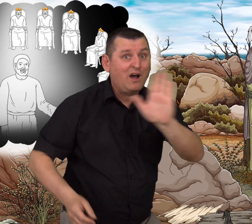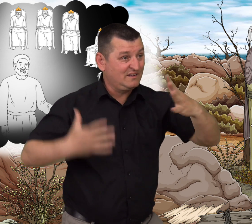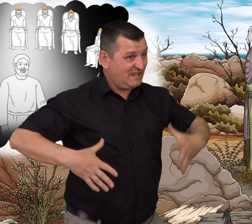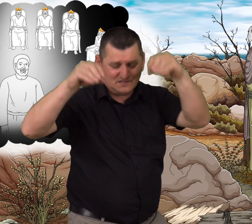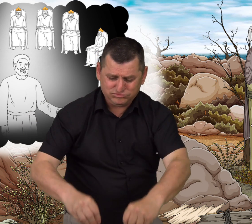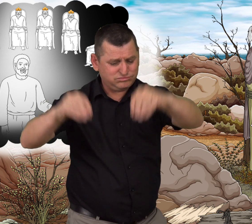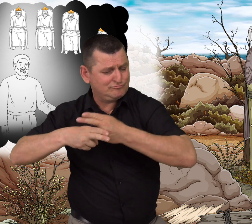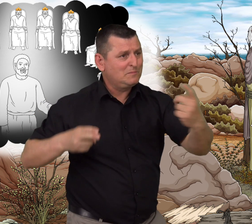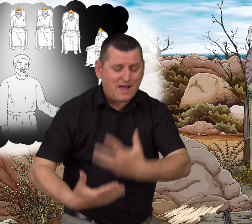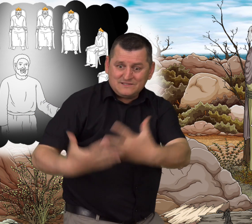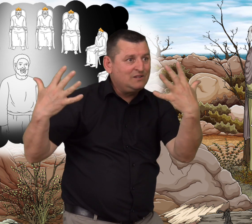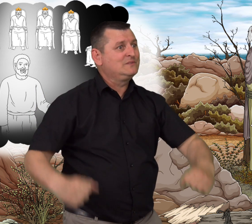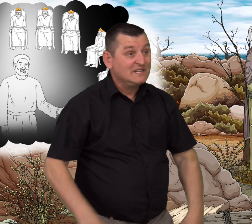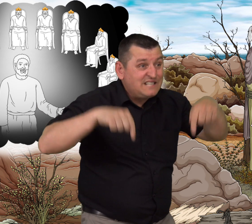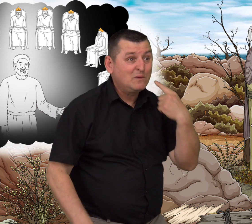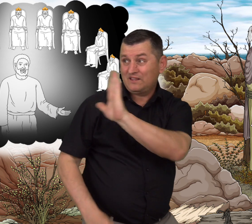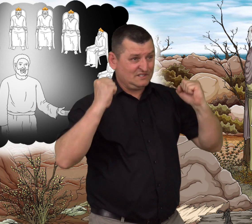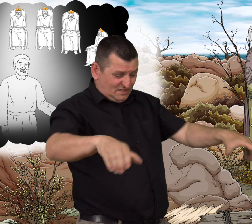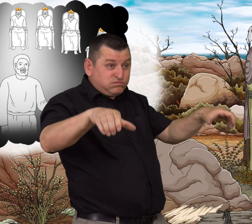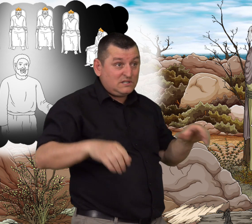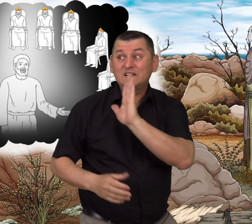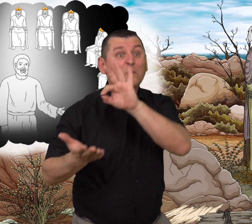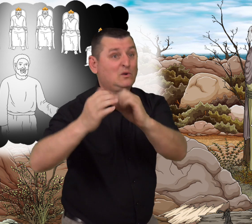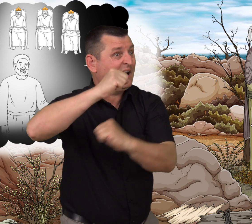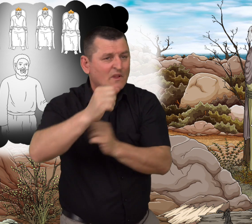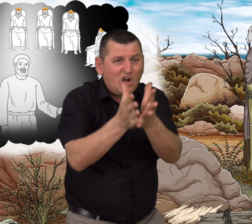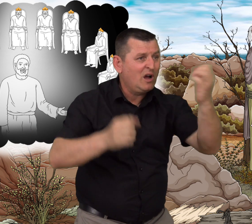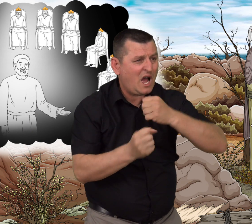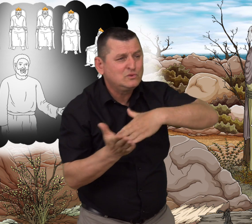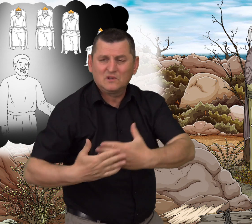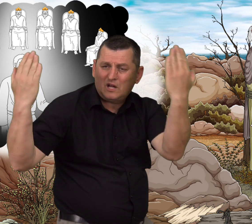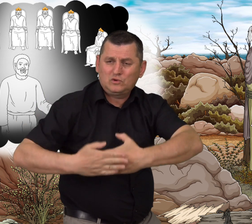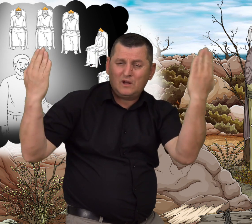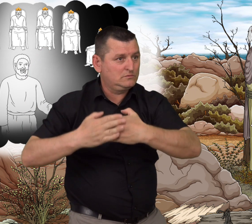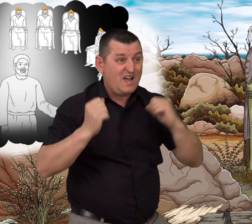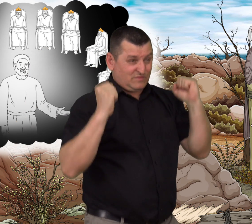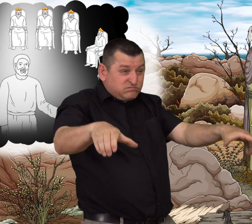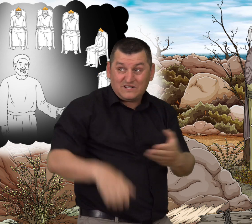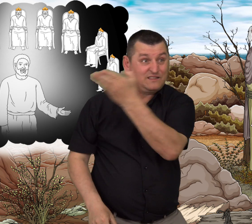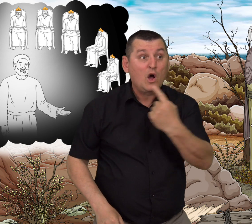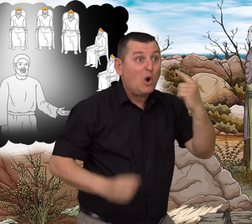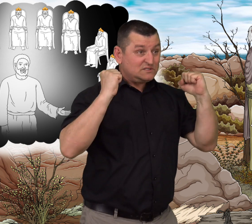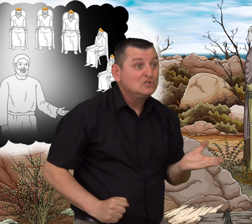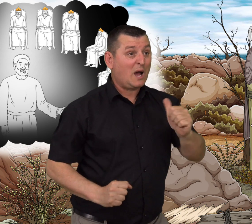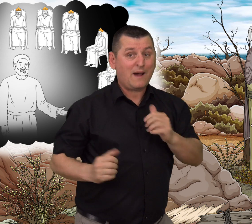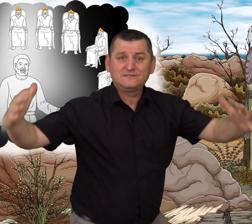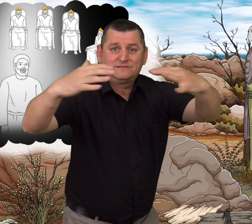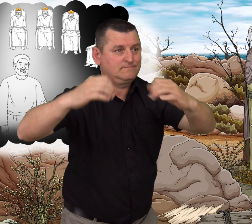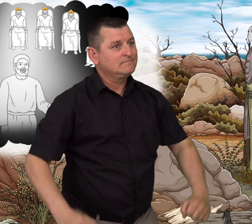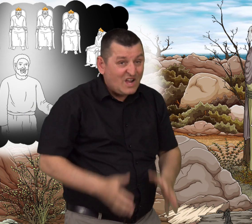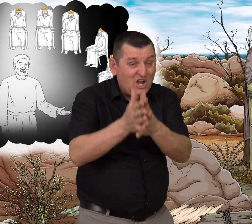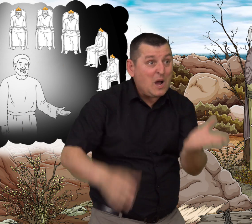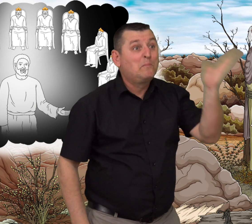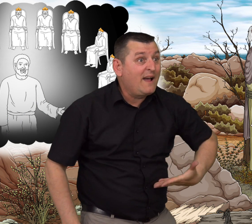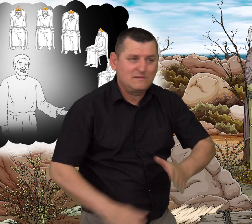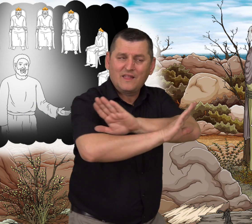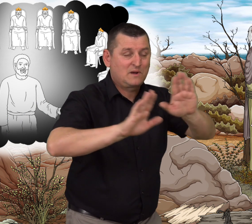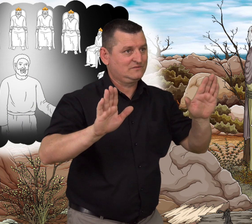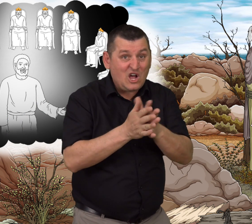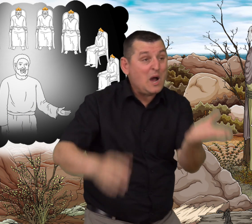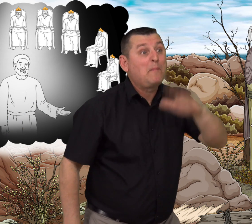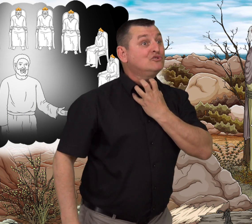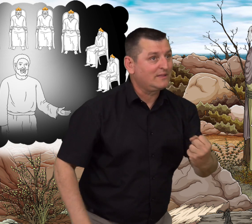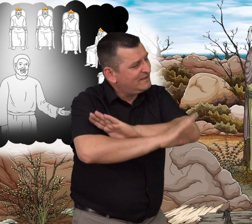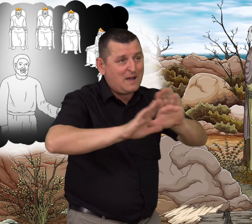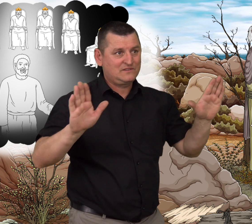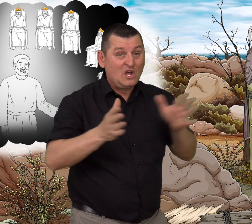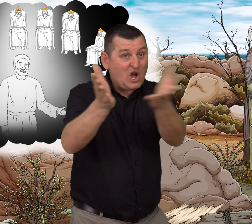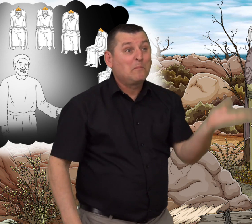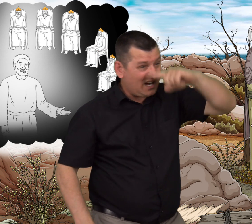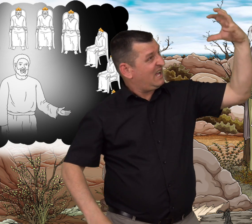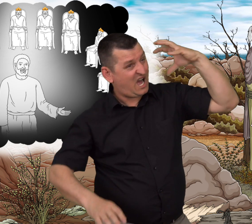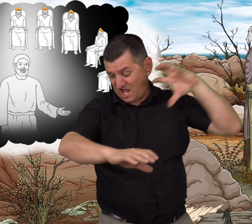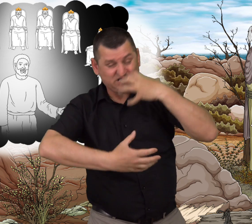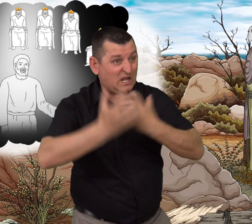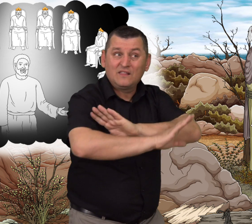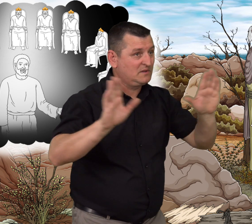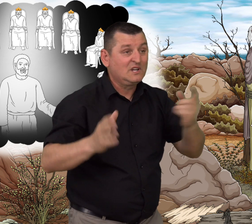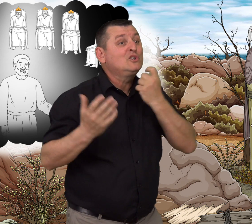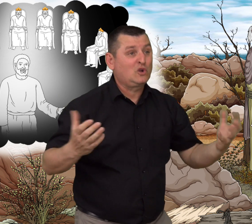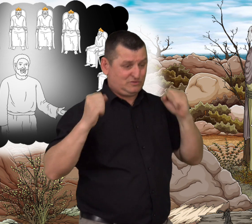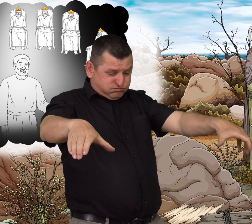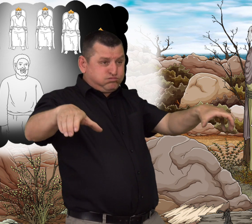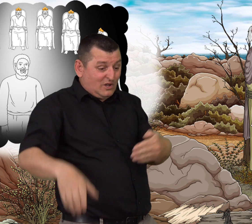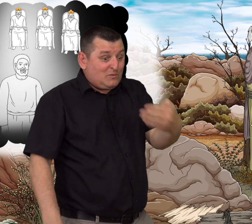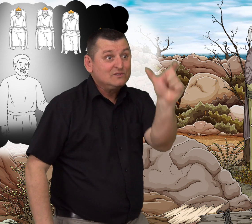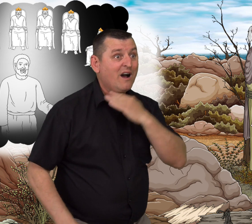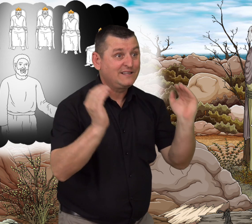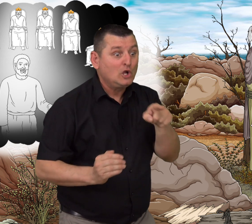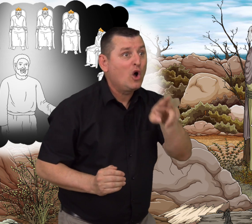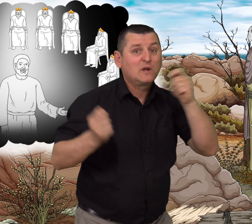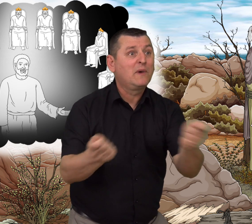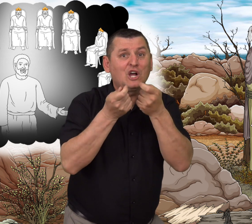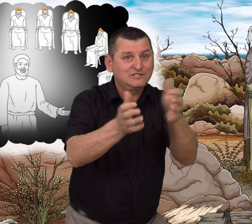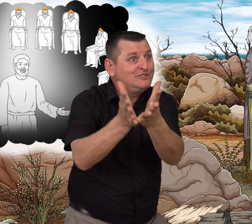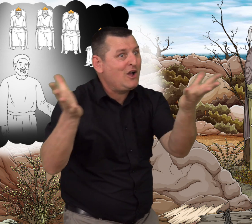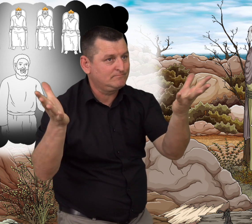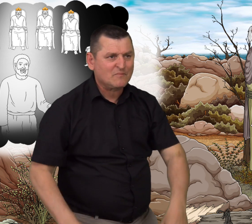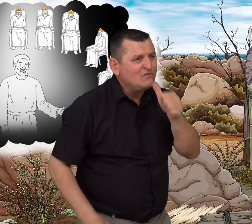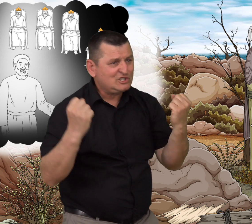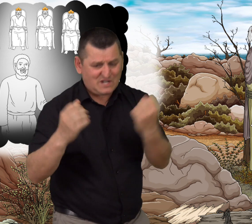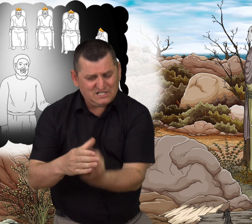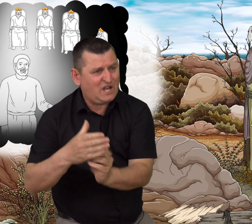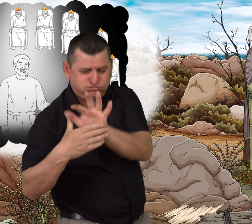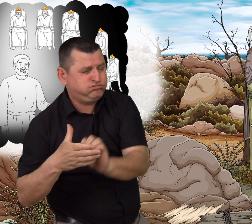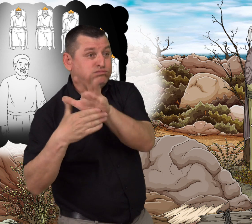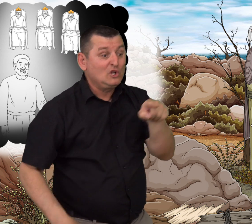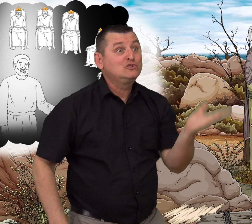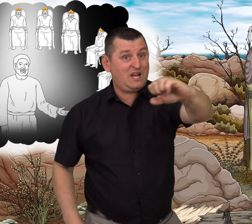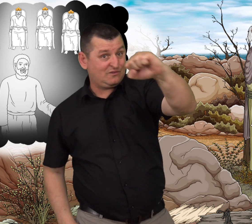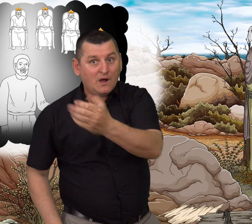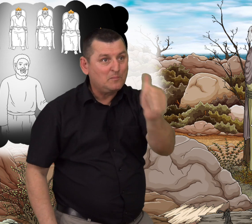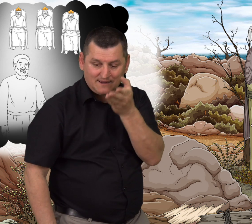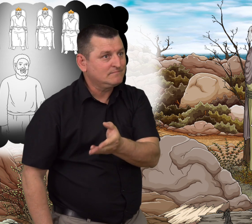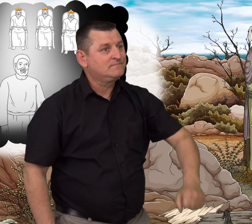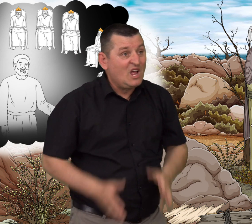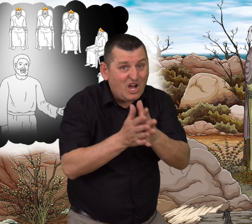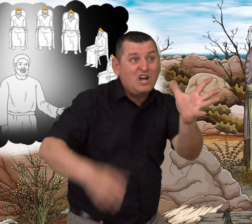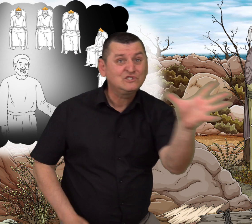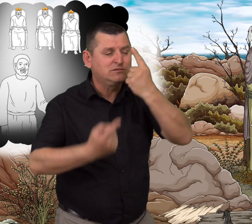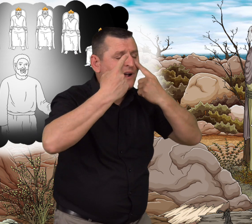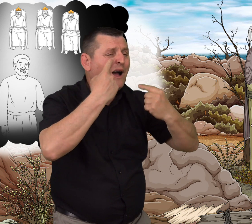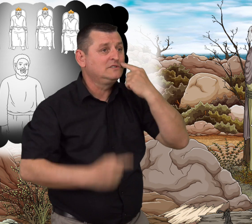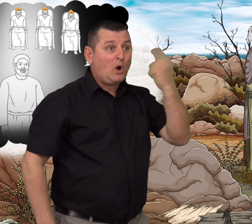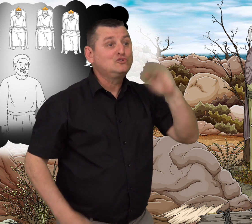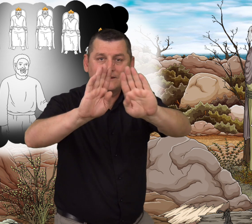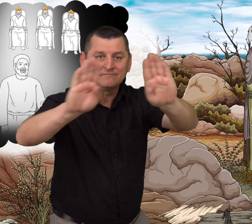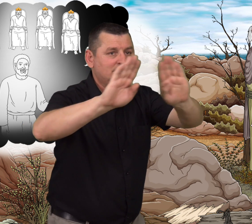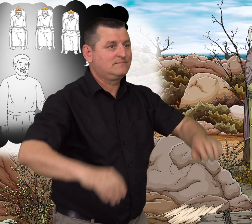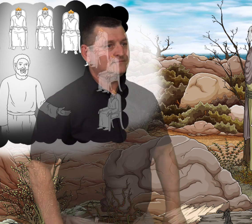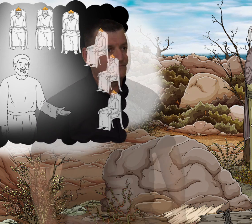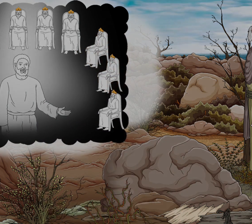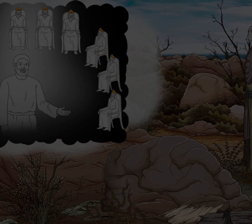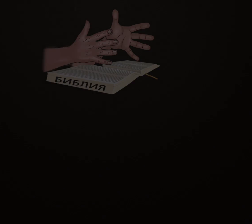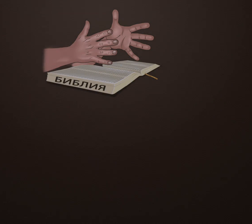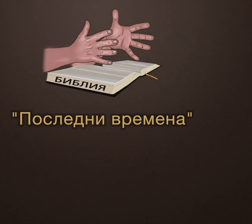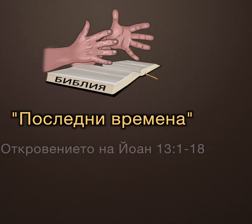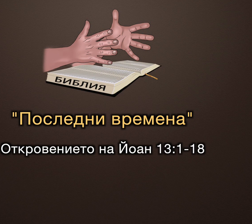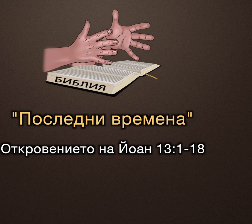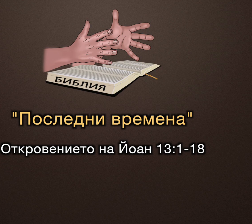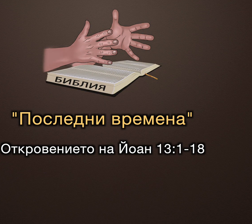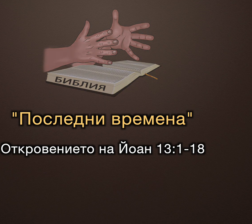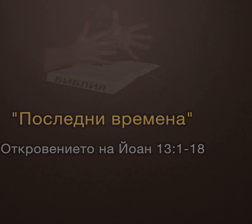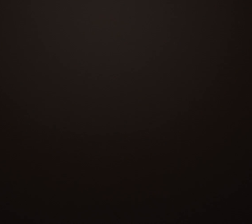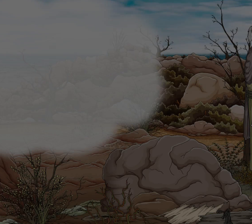For this reason, they are before the throne of God and serve Him day and night in His temple; and the One seated on the throne will spread His tabernacle over them. ‘Never again will they hunger, and never will they thirst; nor will the sun beat down upon them, nor any scorching heat.’ For the Lamb in the center of the throne will be their shepherd.